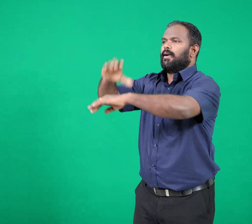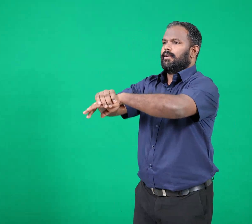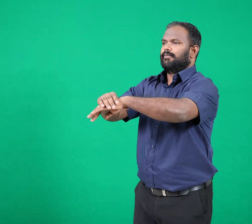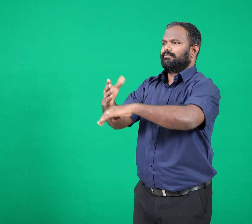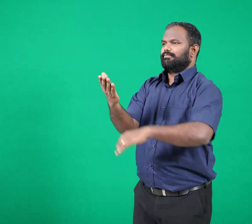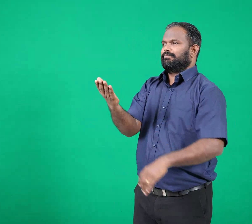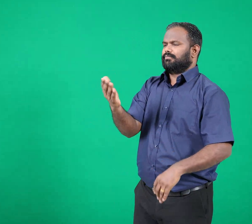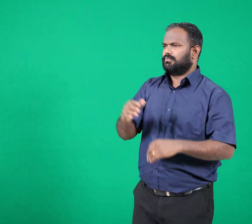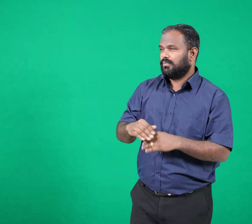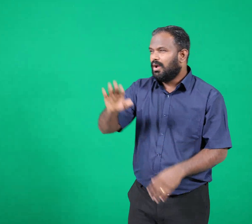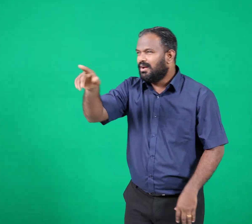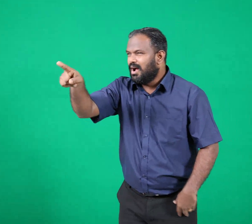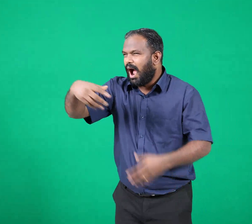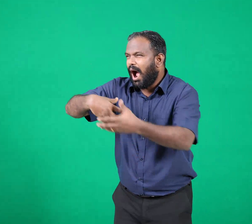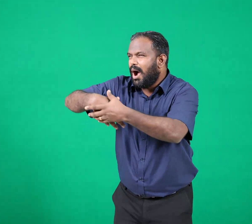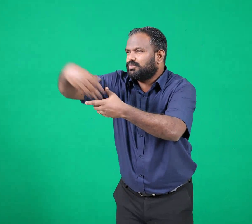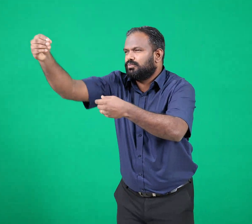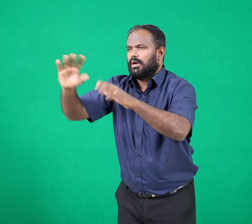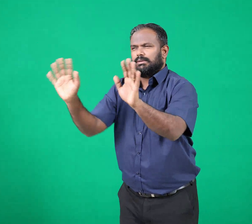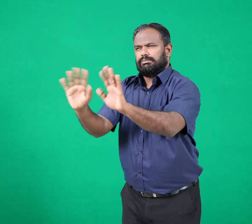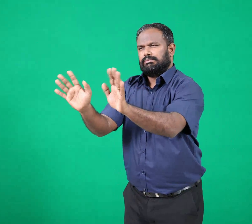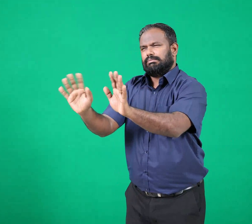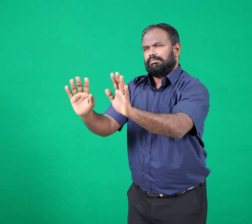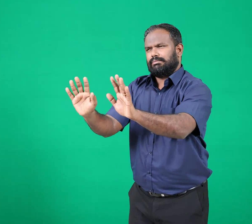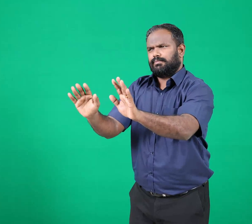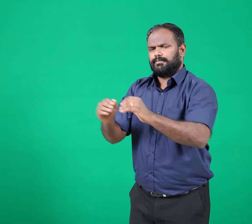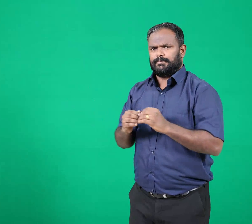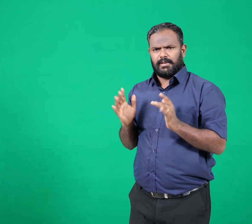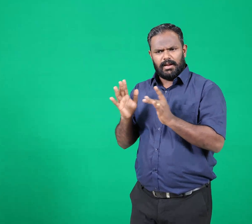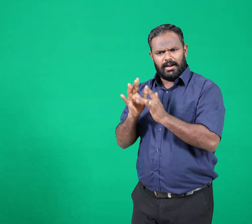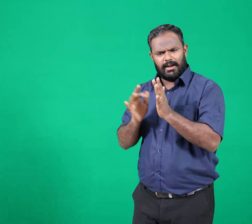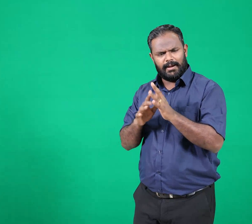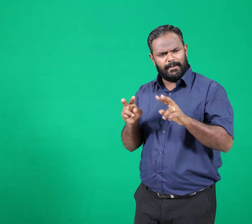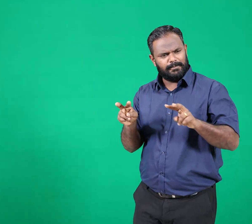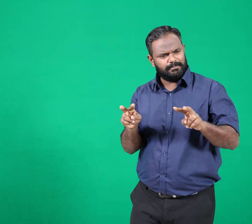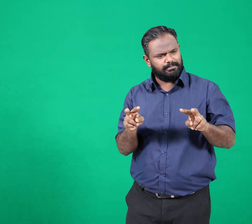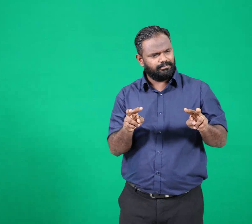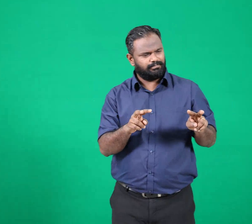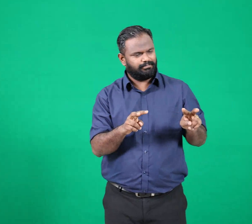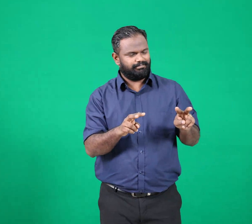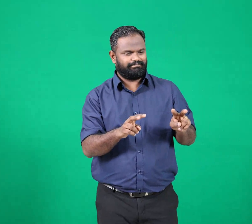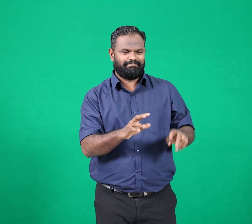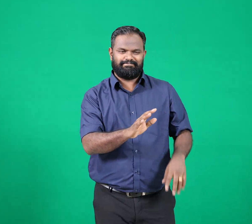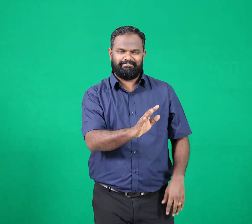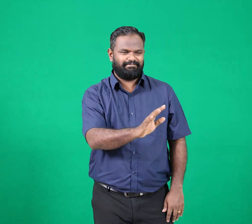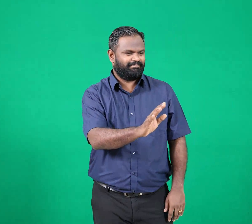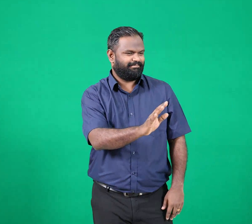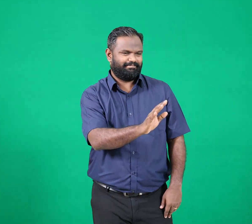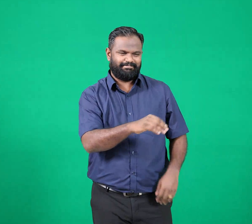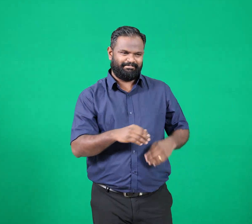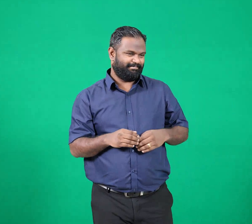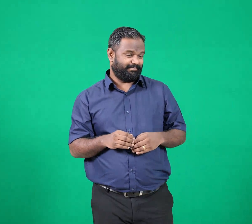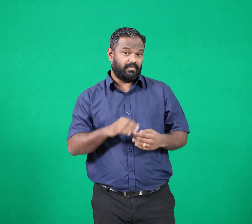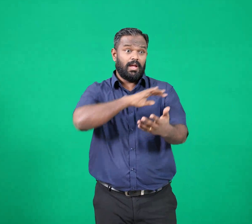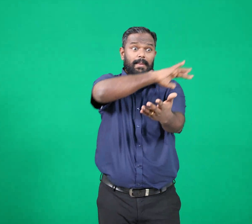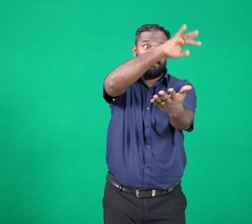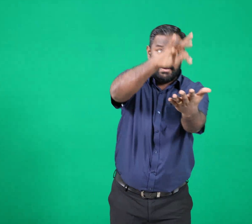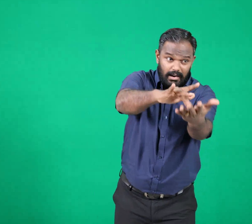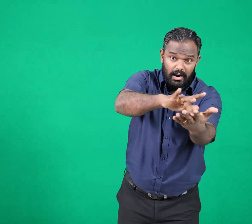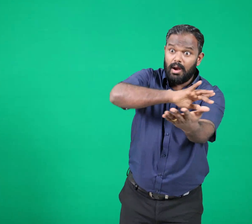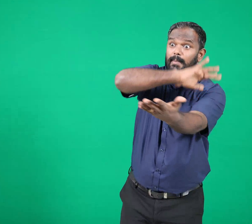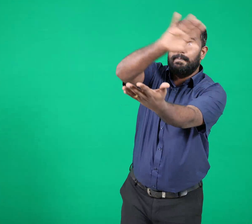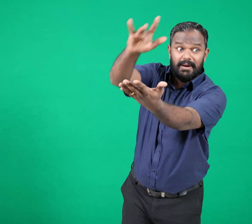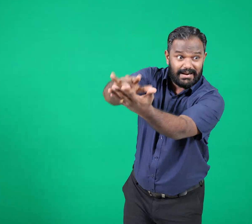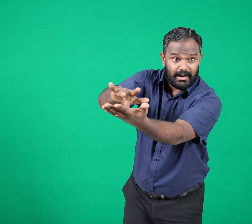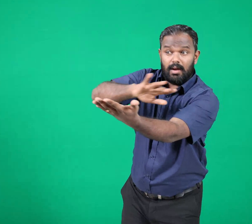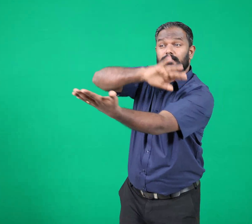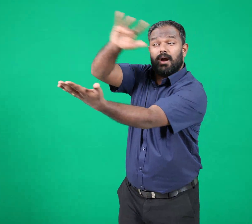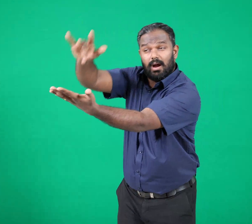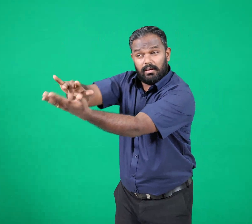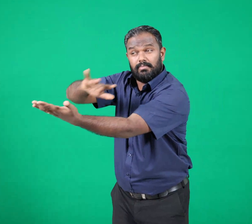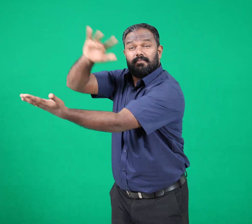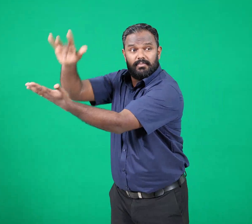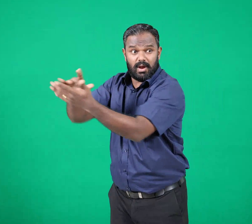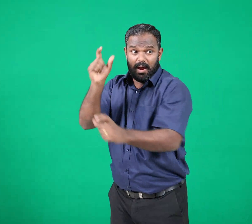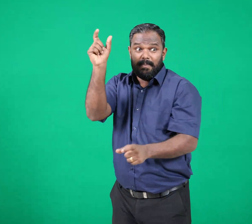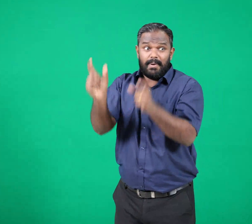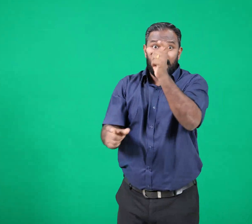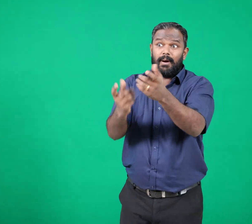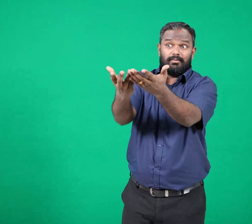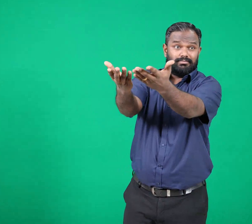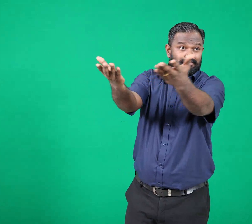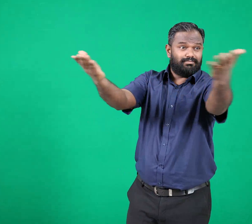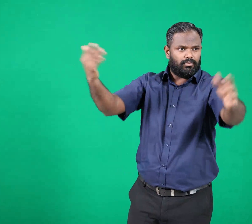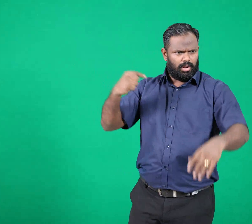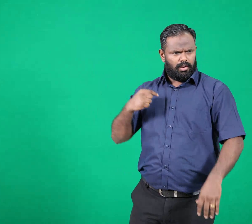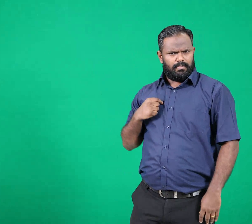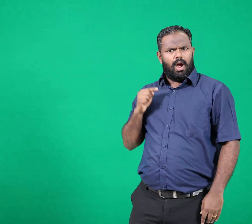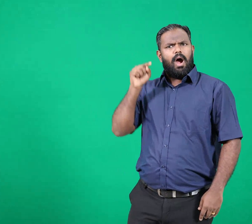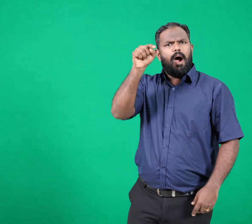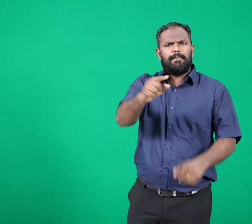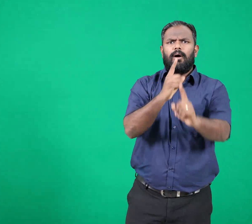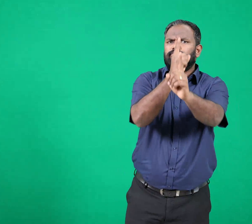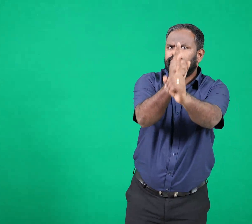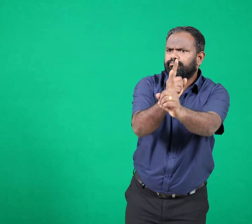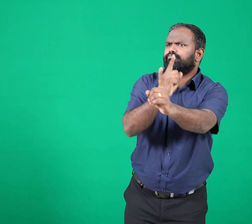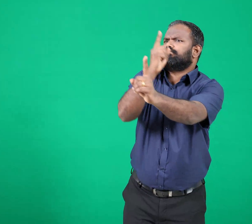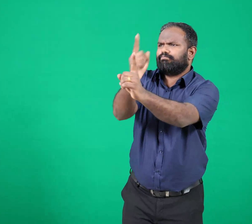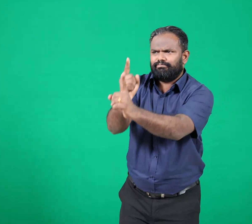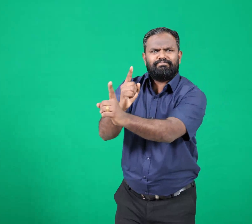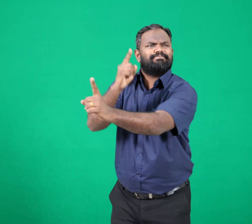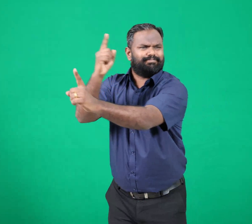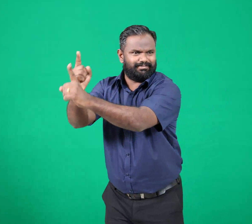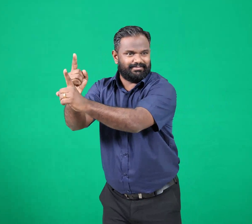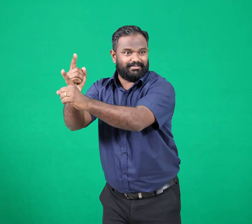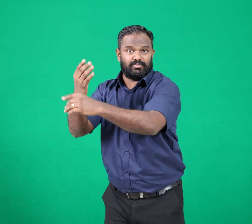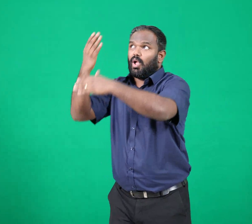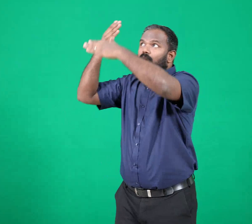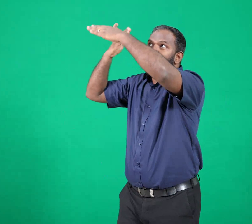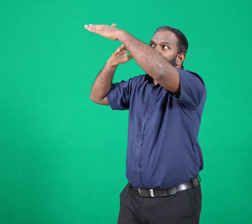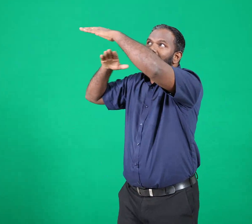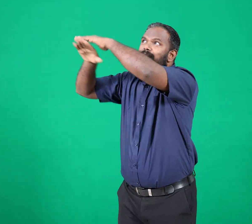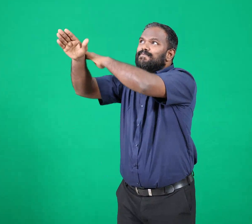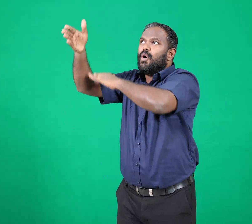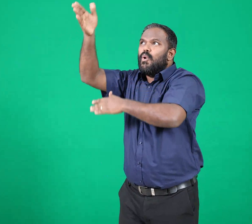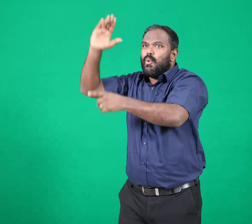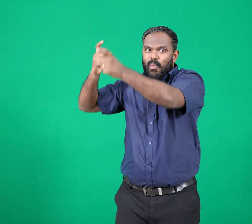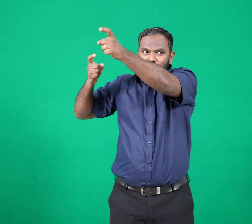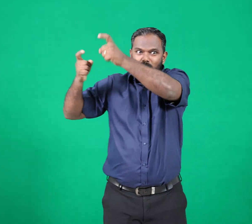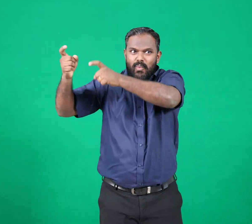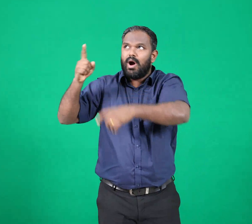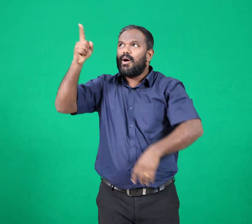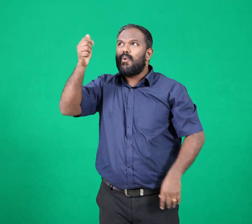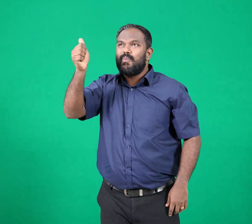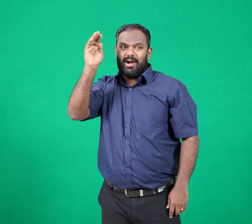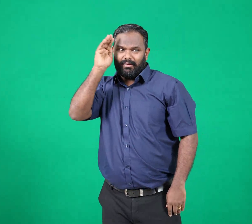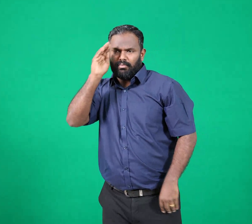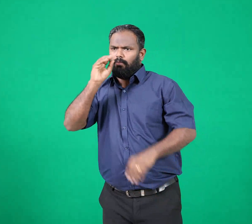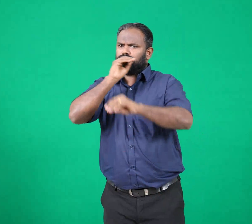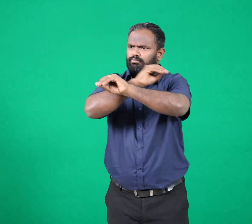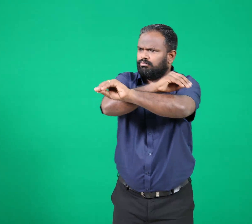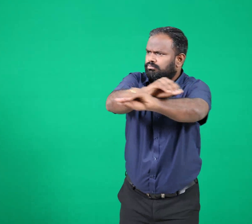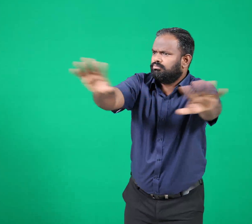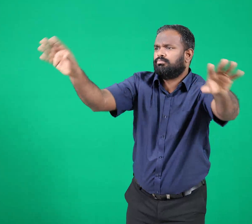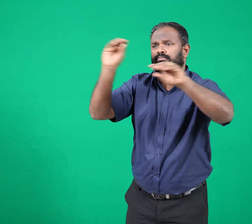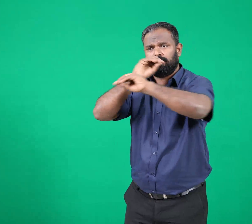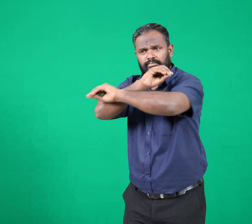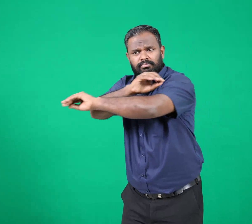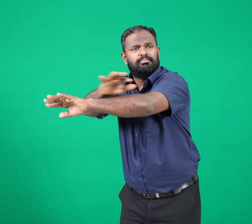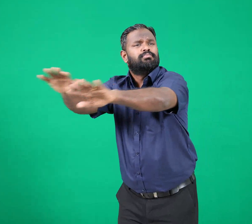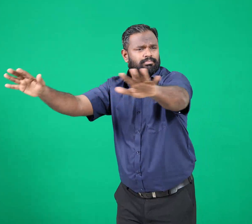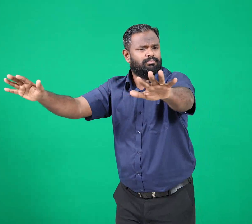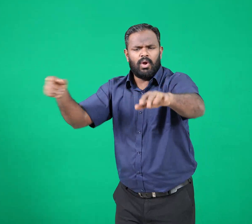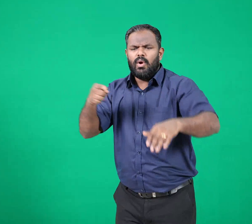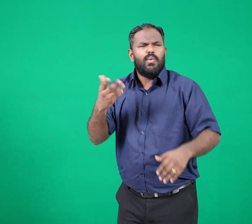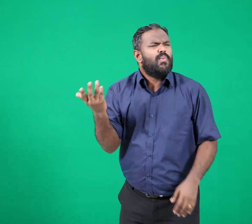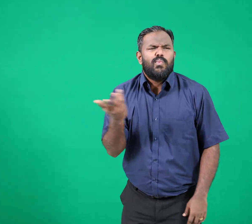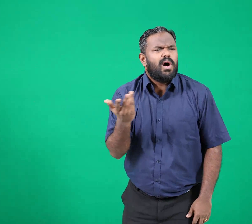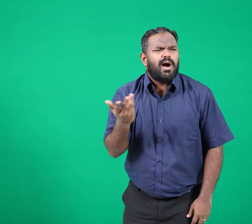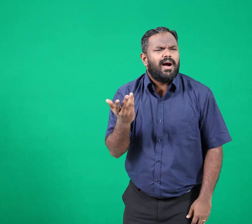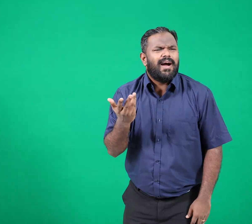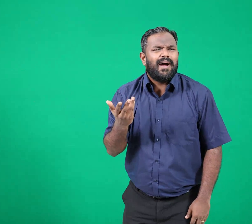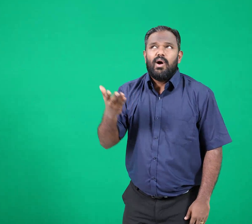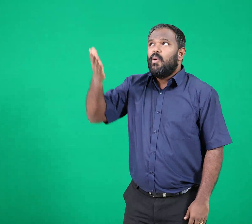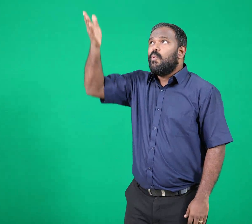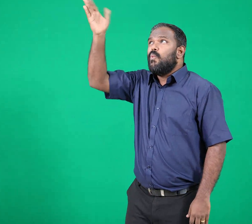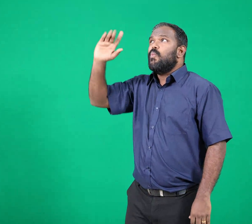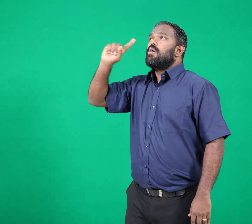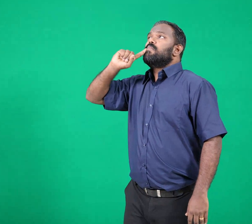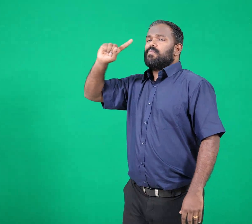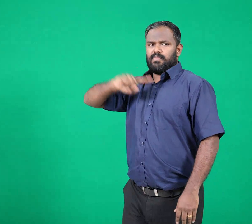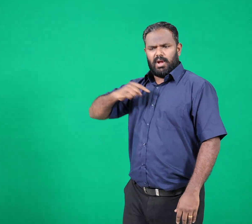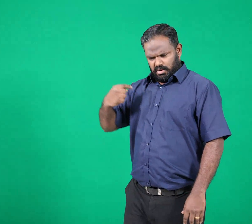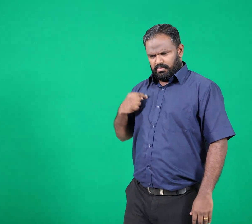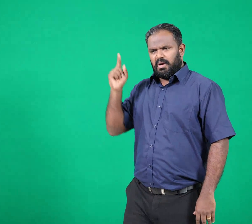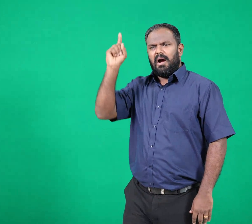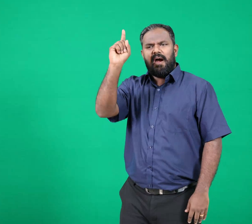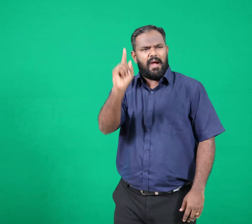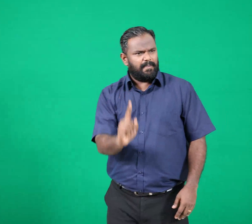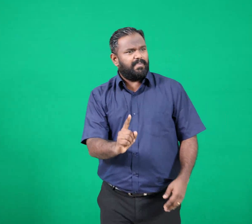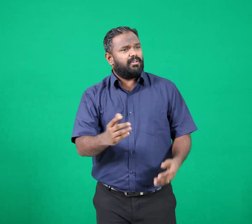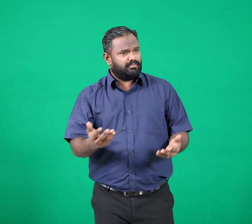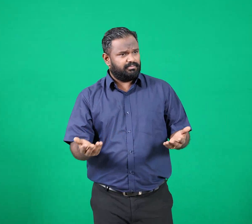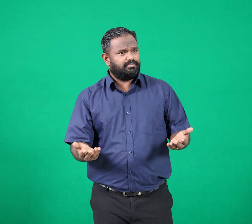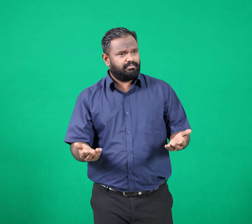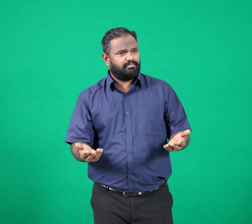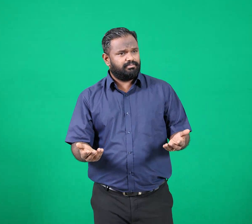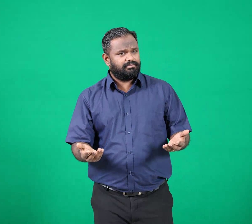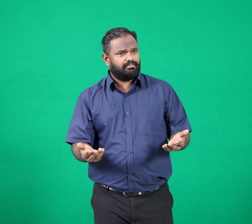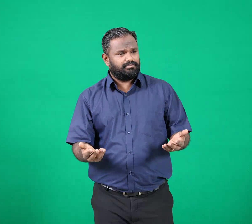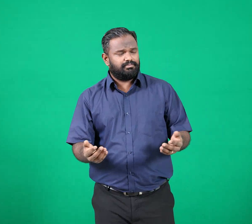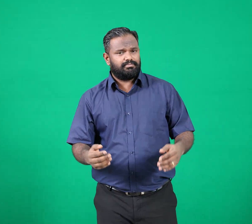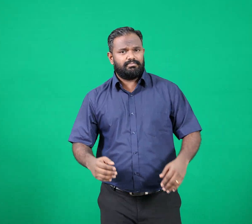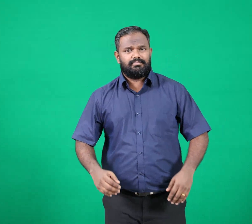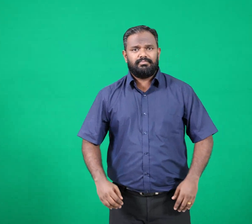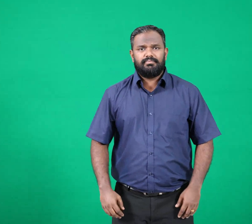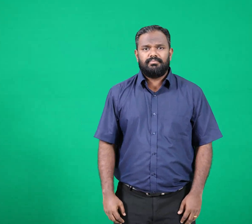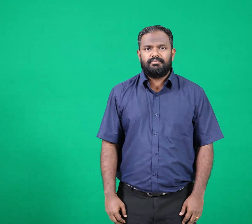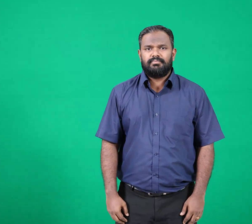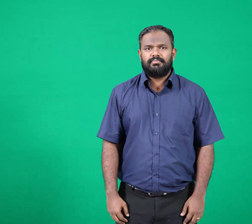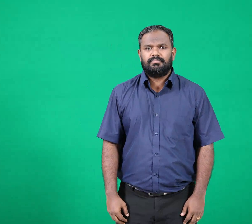But Jesus told them, "I must preach the good news of the kingdom of God to the other towns as well, because that is why I was sent."